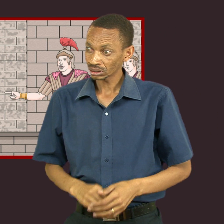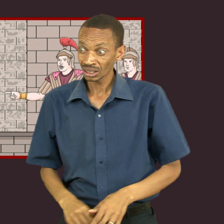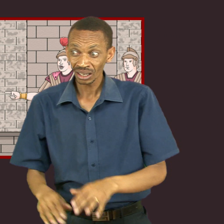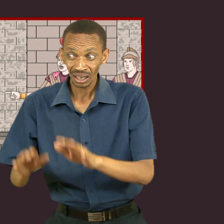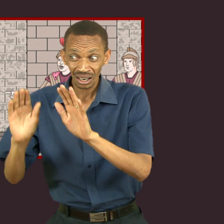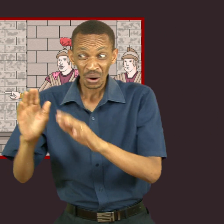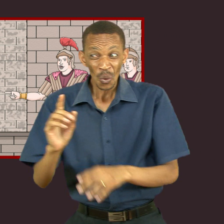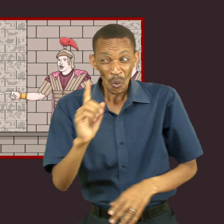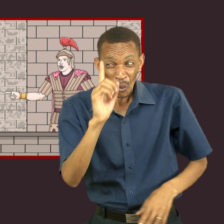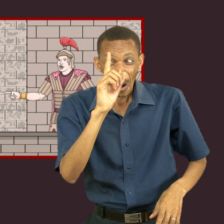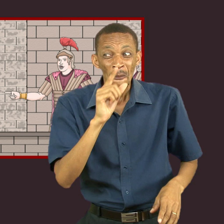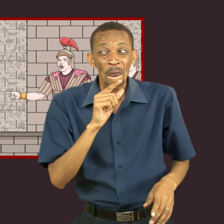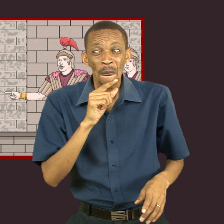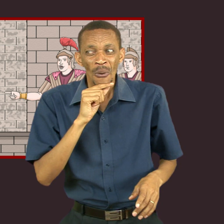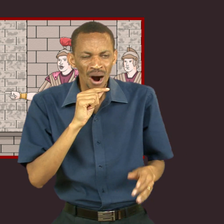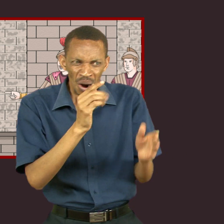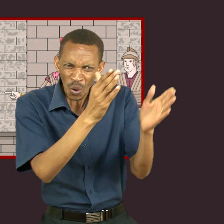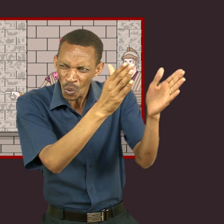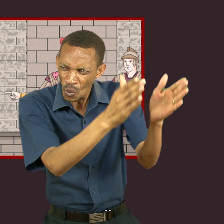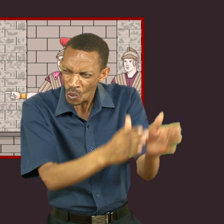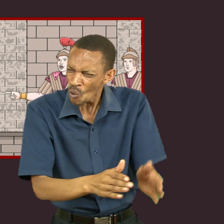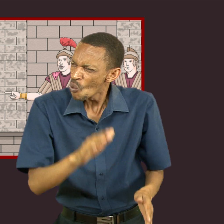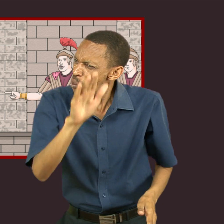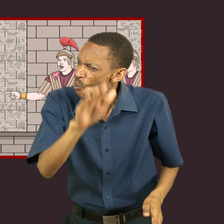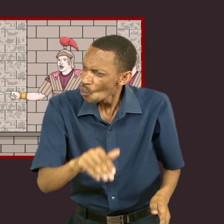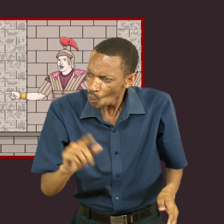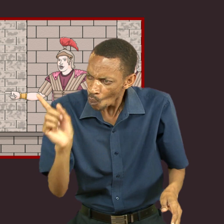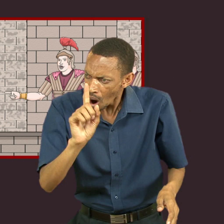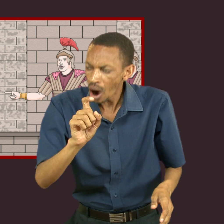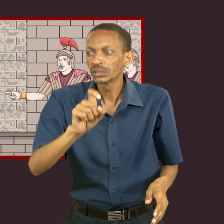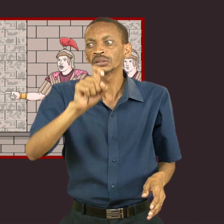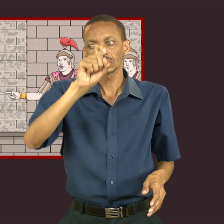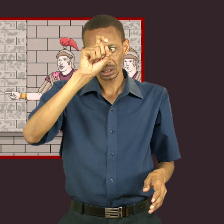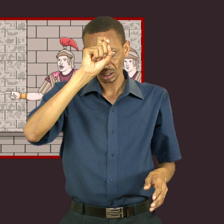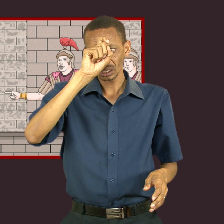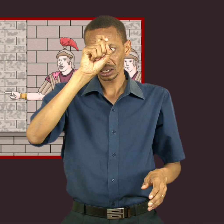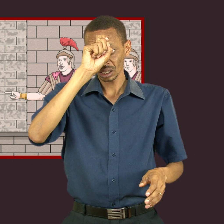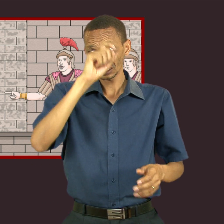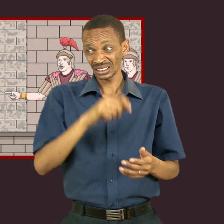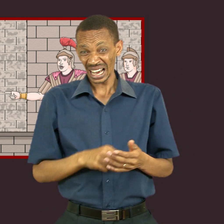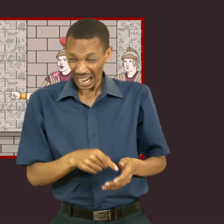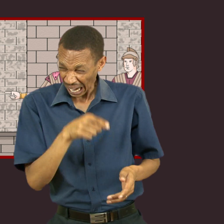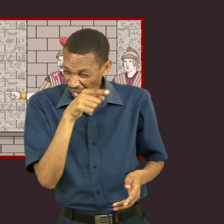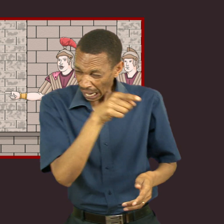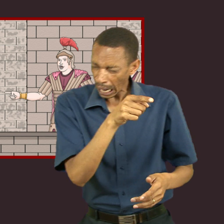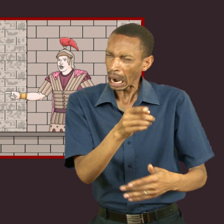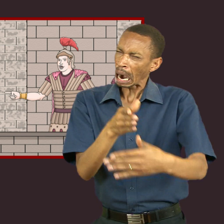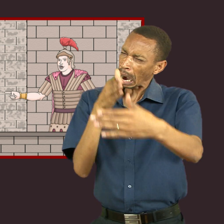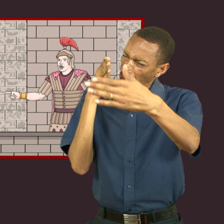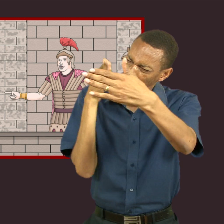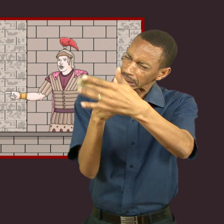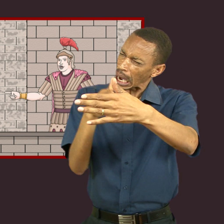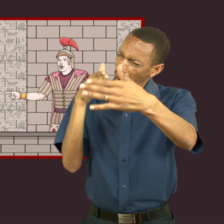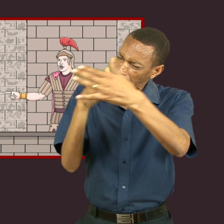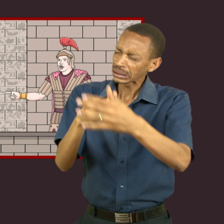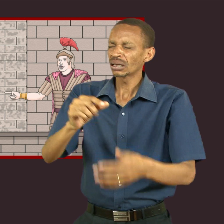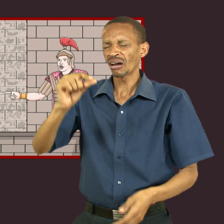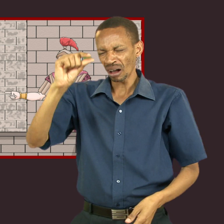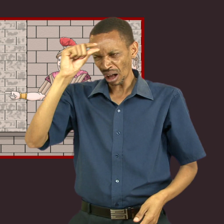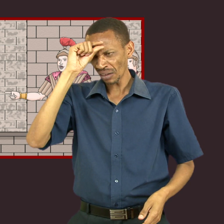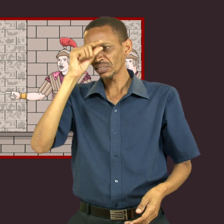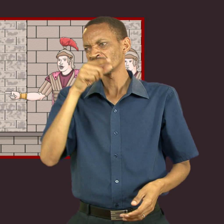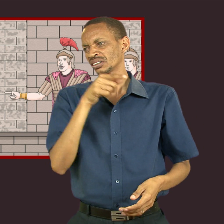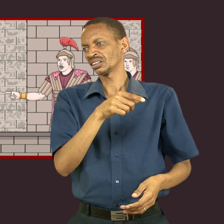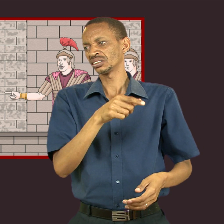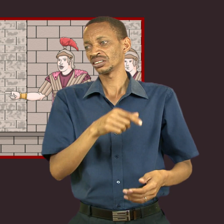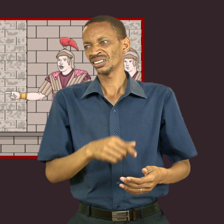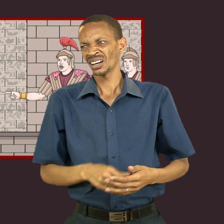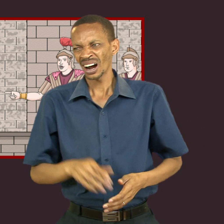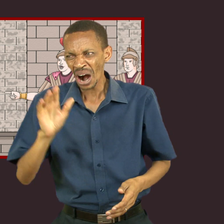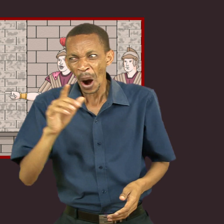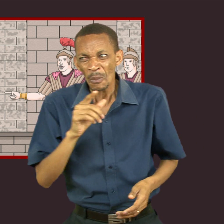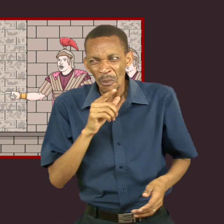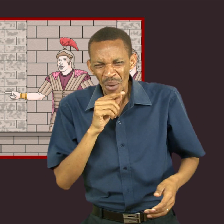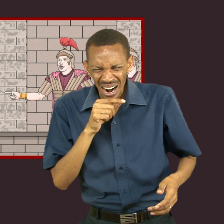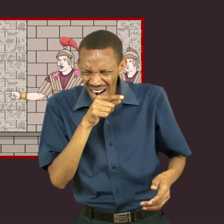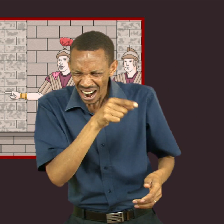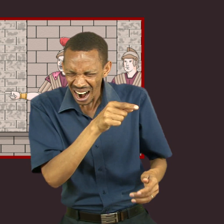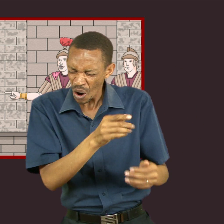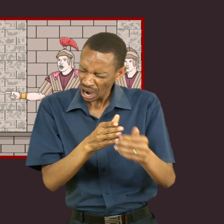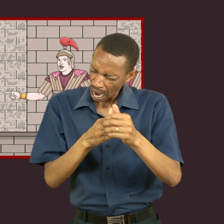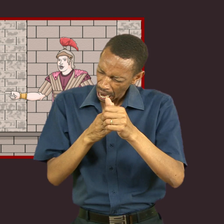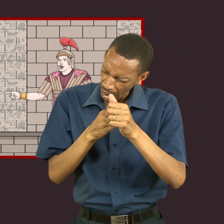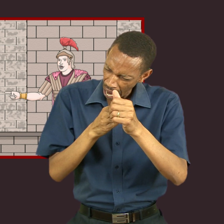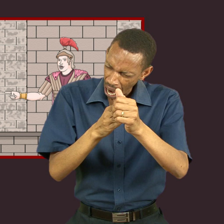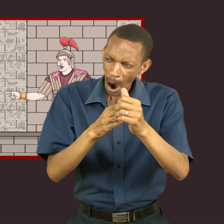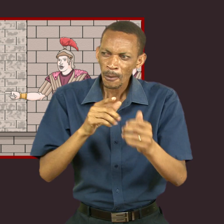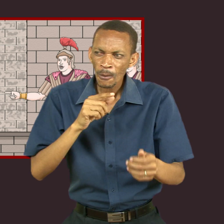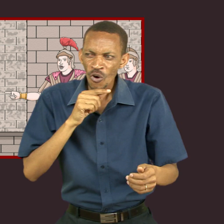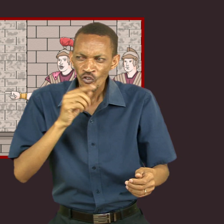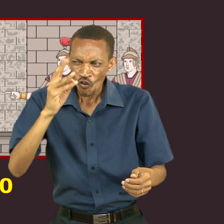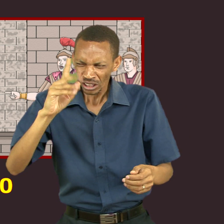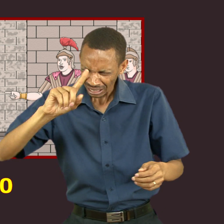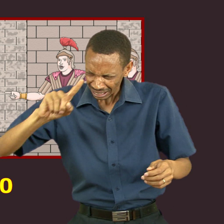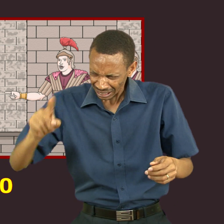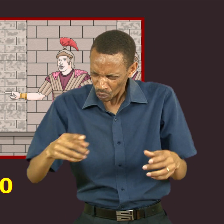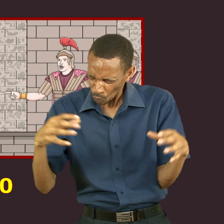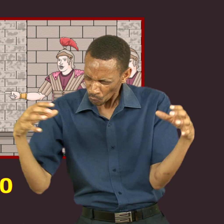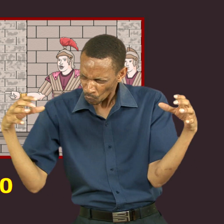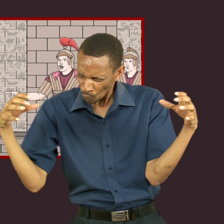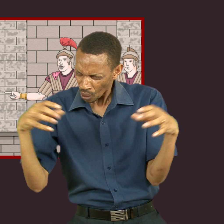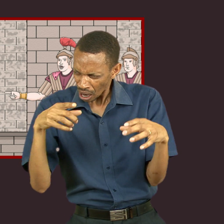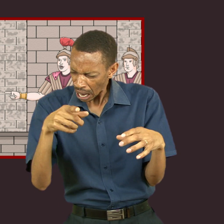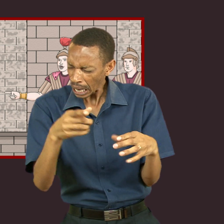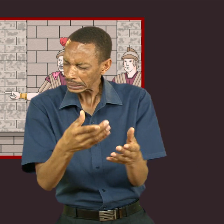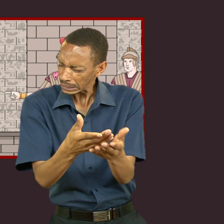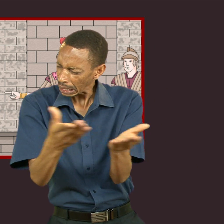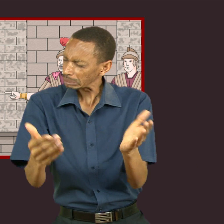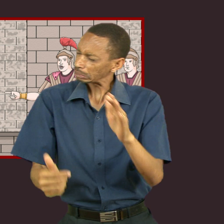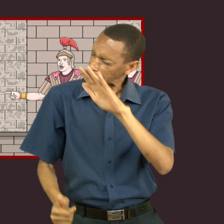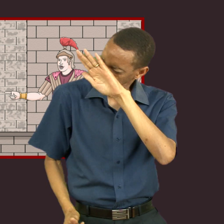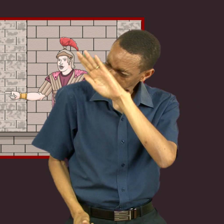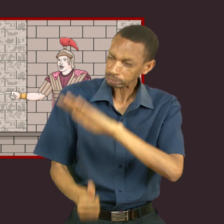“Do you speak Greek?” he replied.